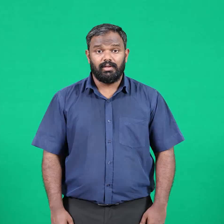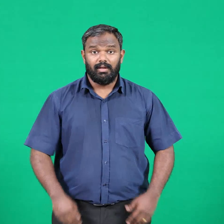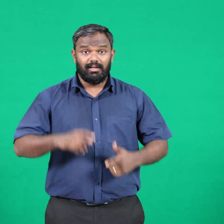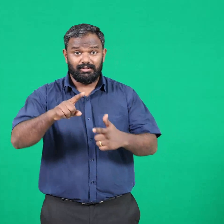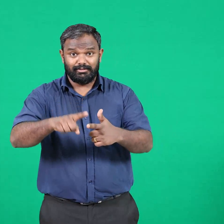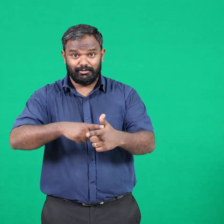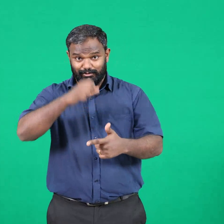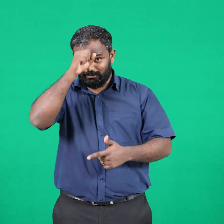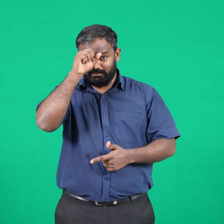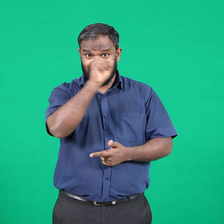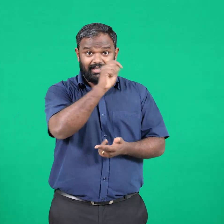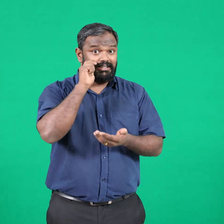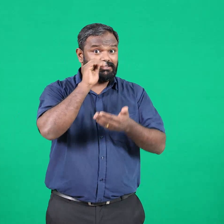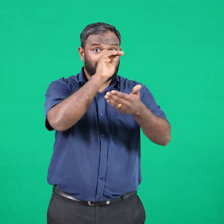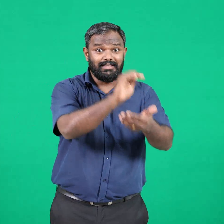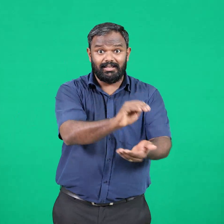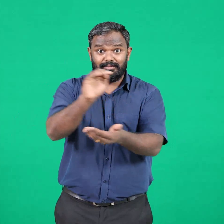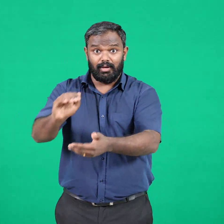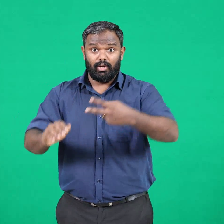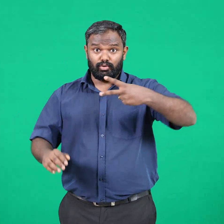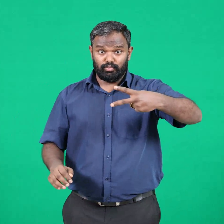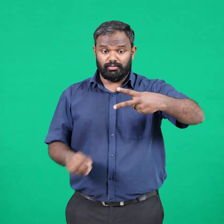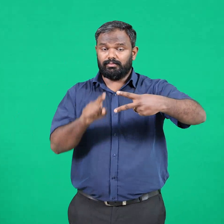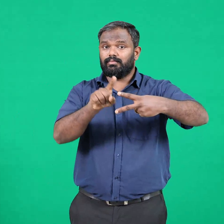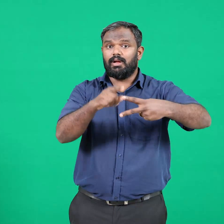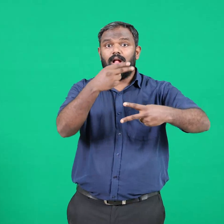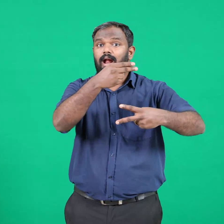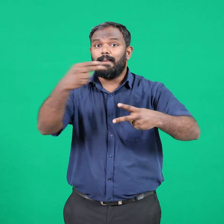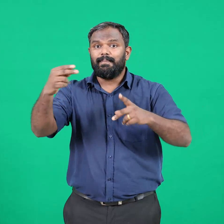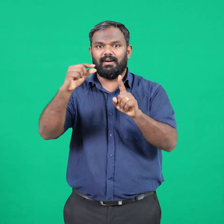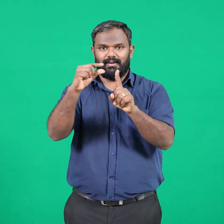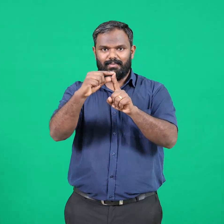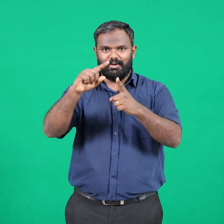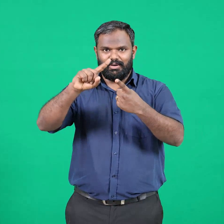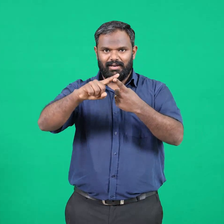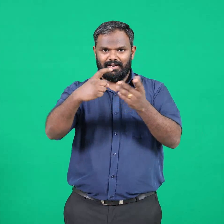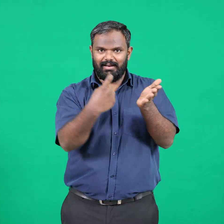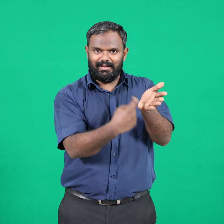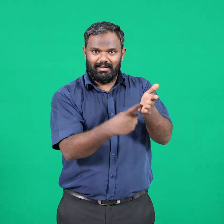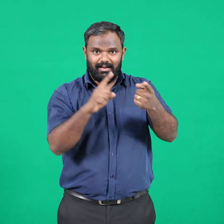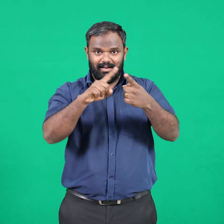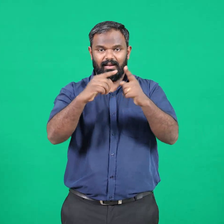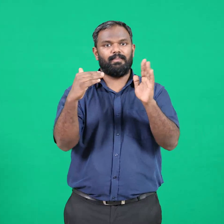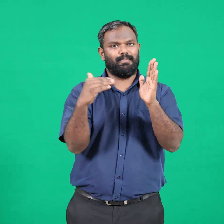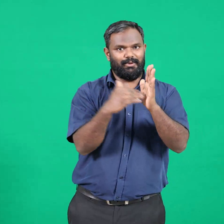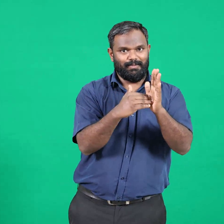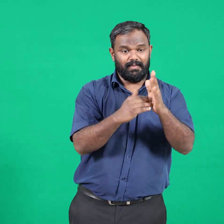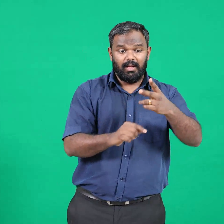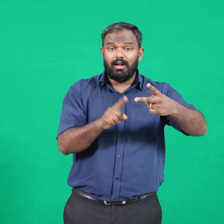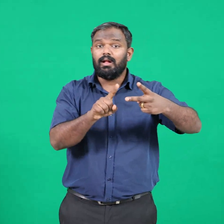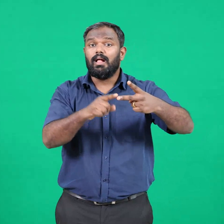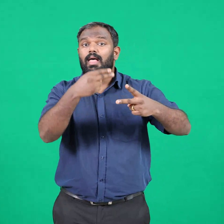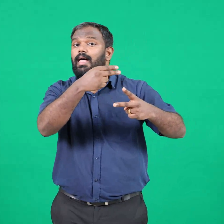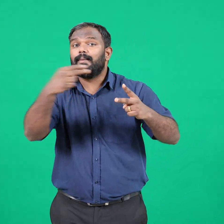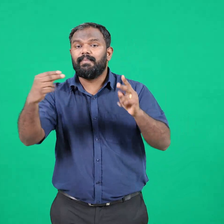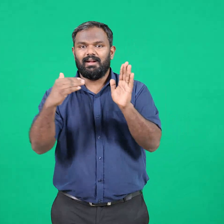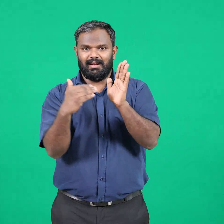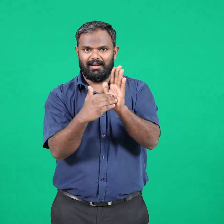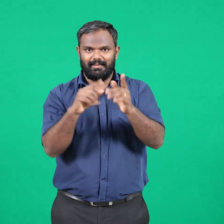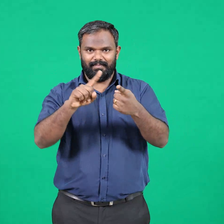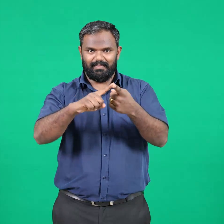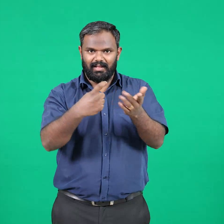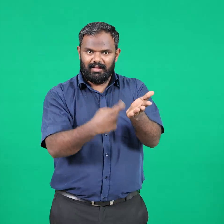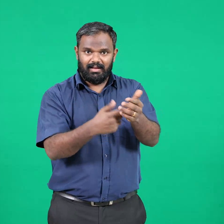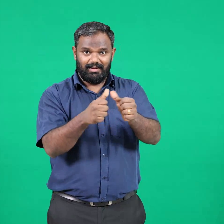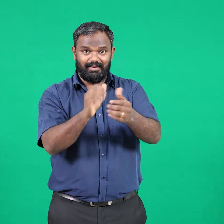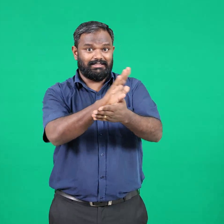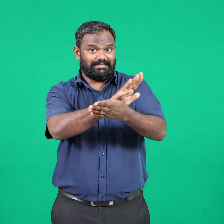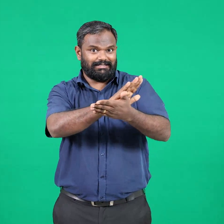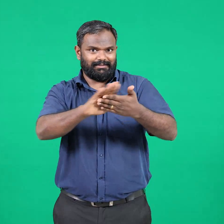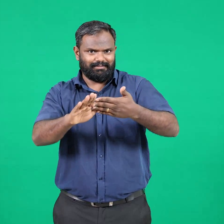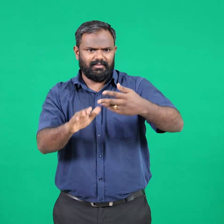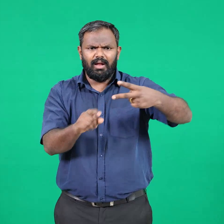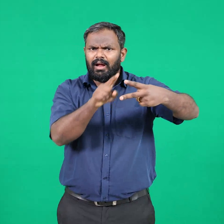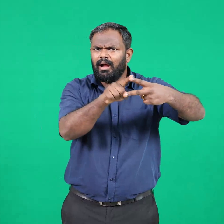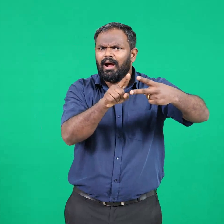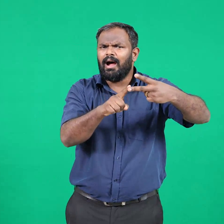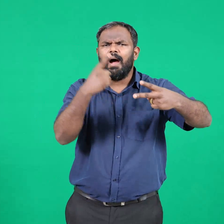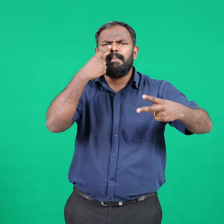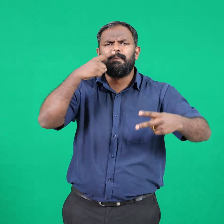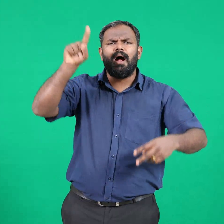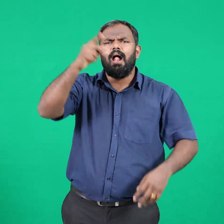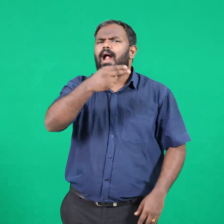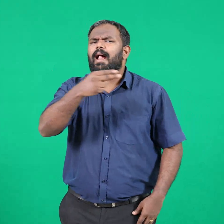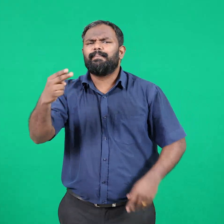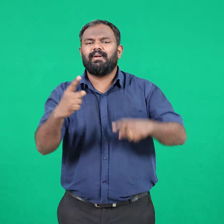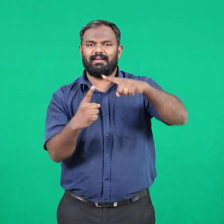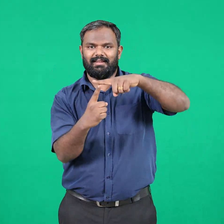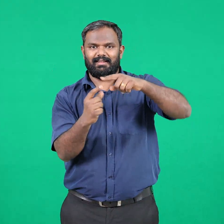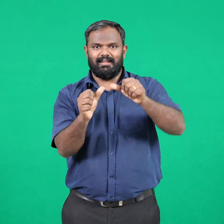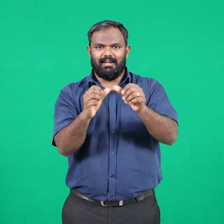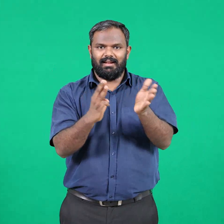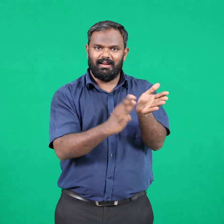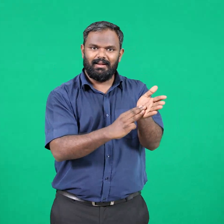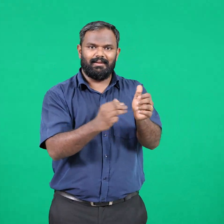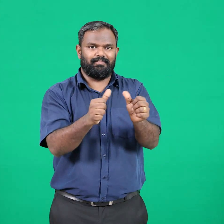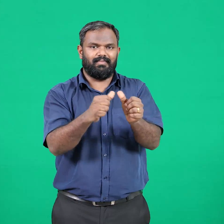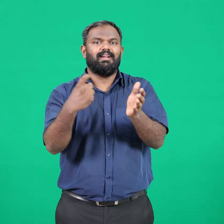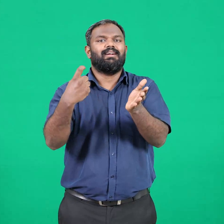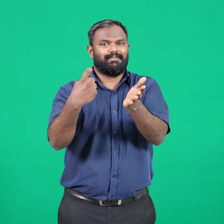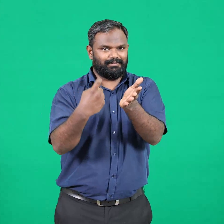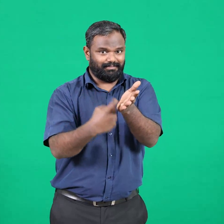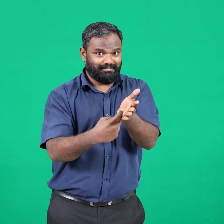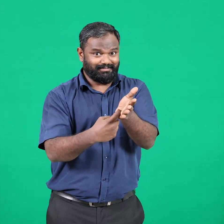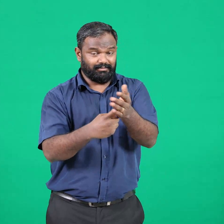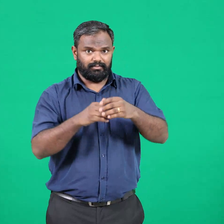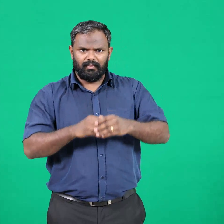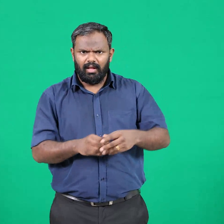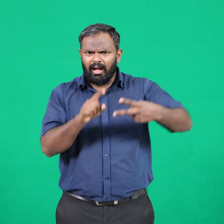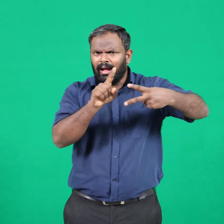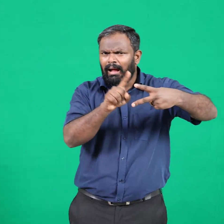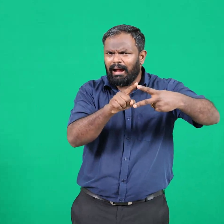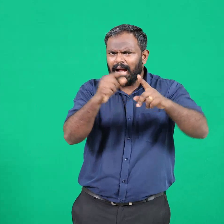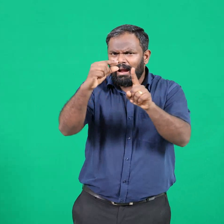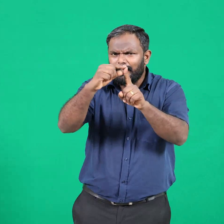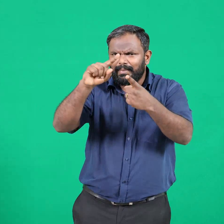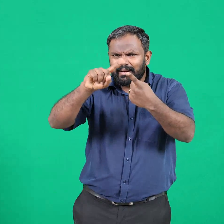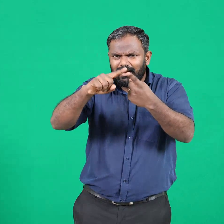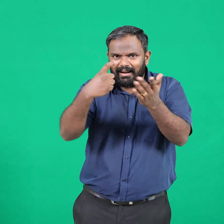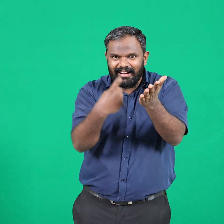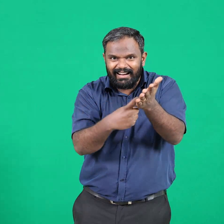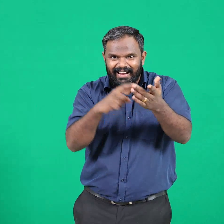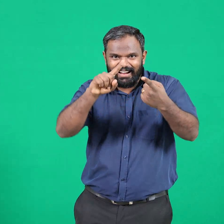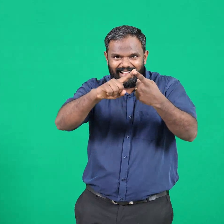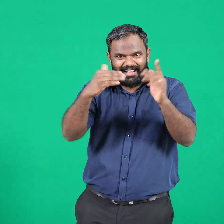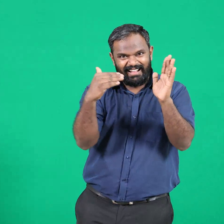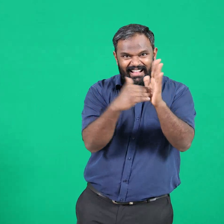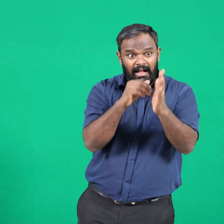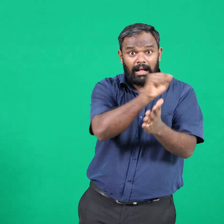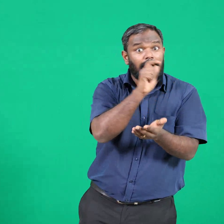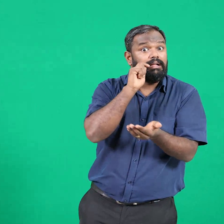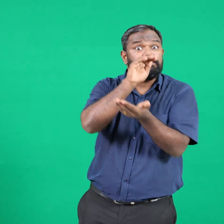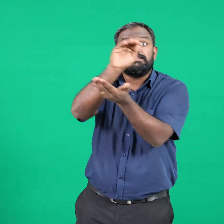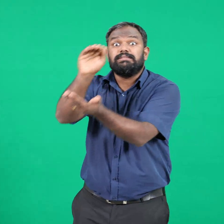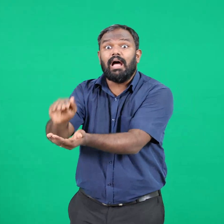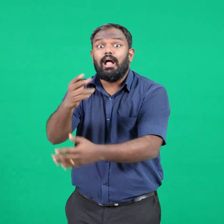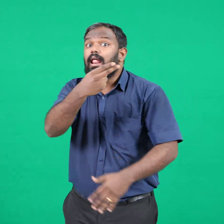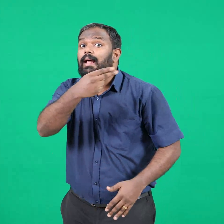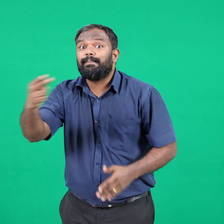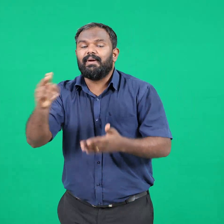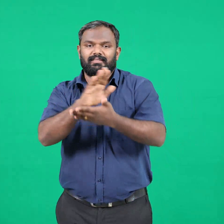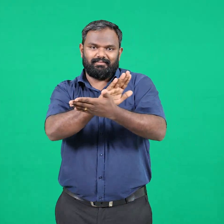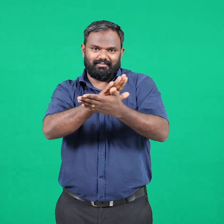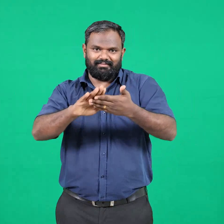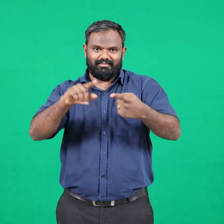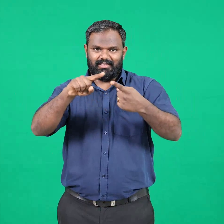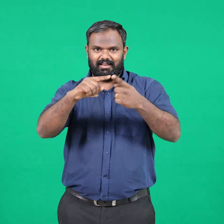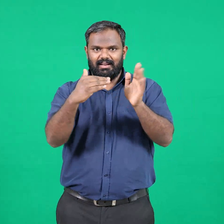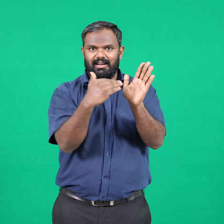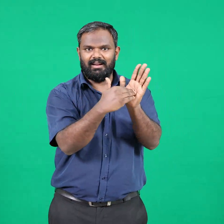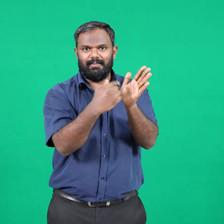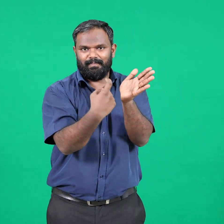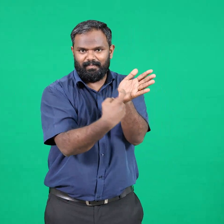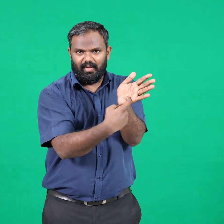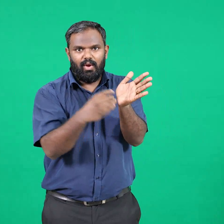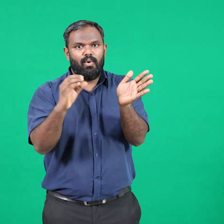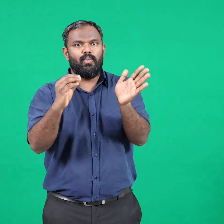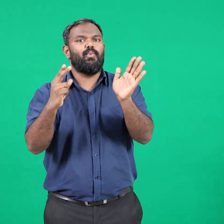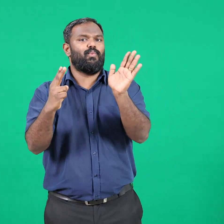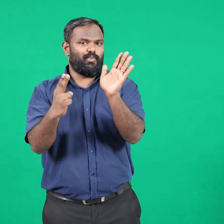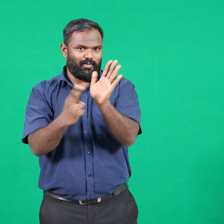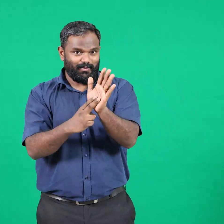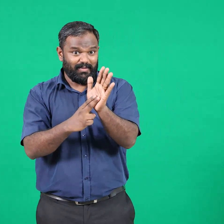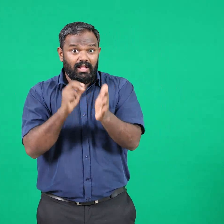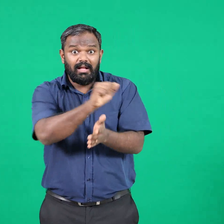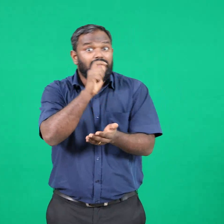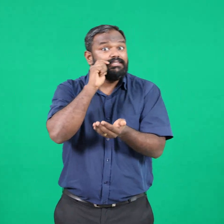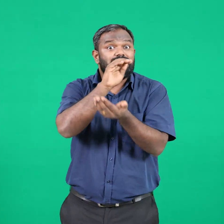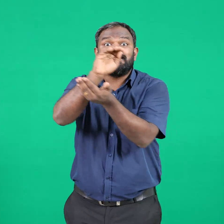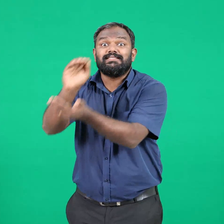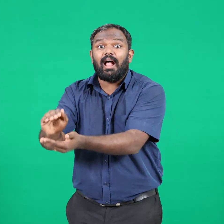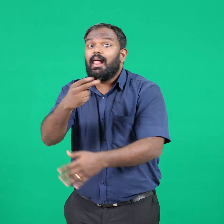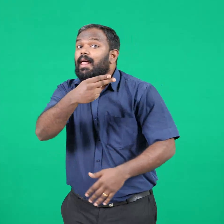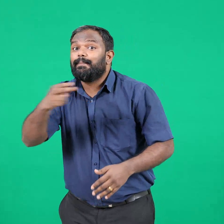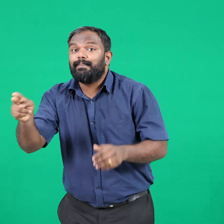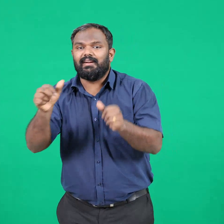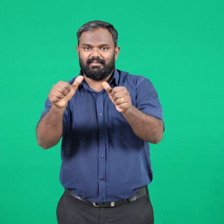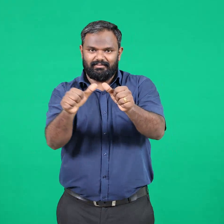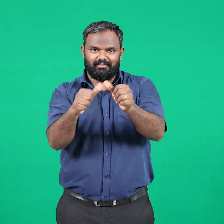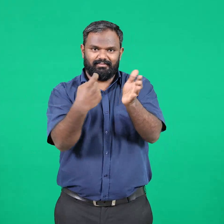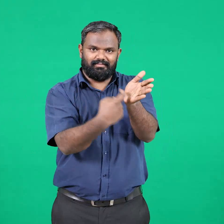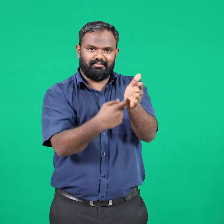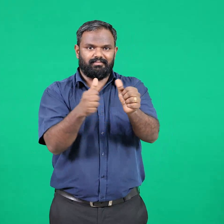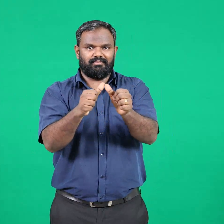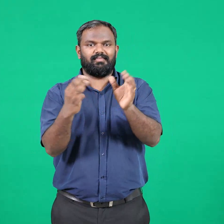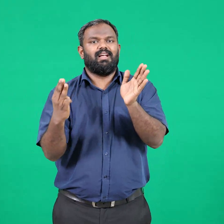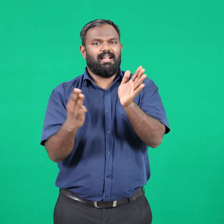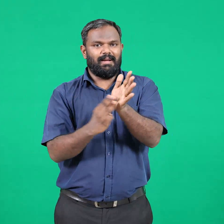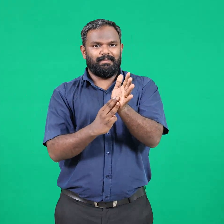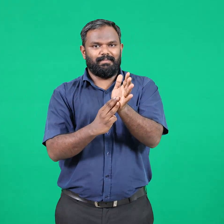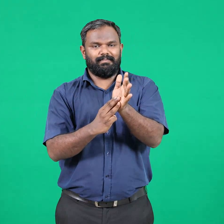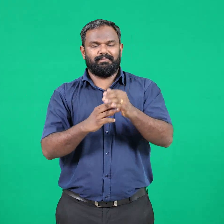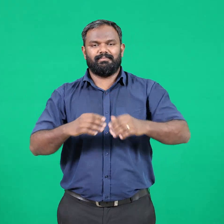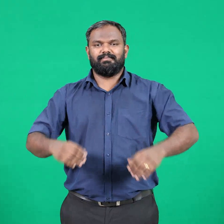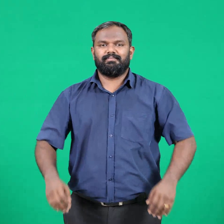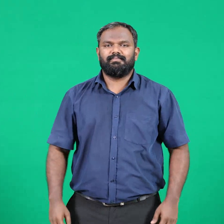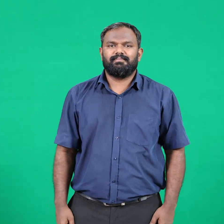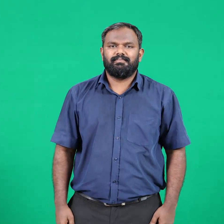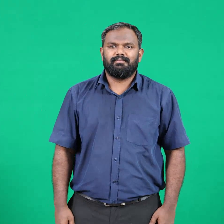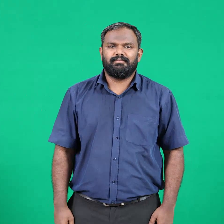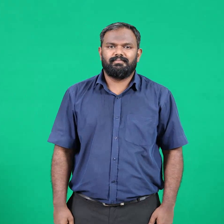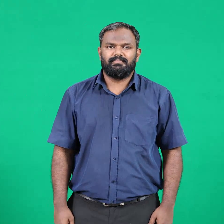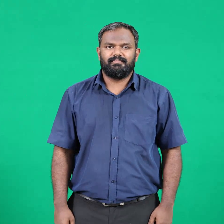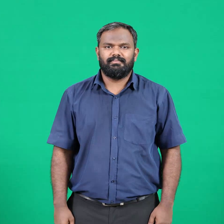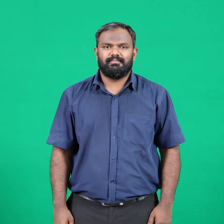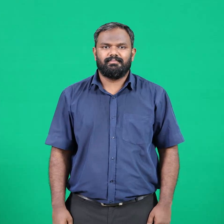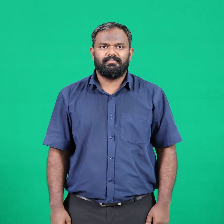Judah was the father of Perez and Zerah by Tamar, Perez the father of Hezron, and Hezron the father of Ram.